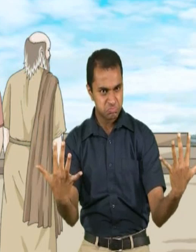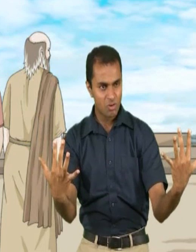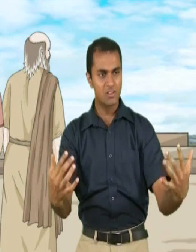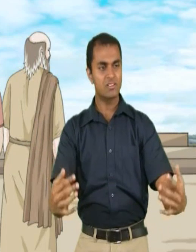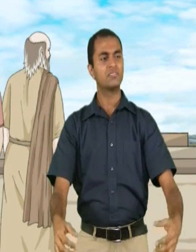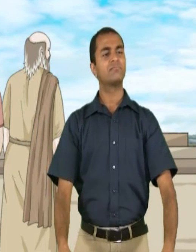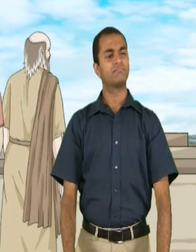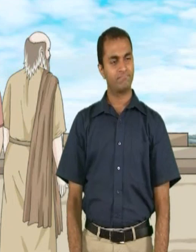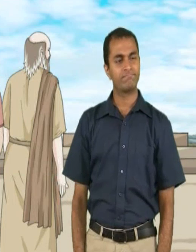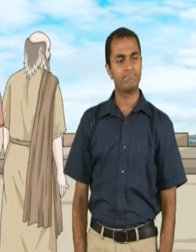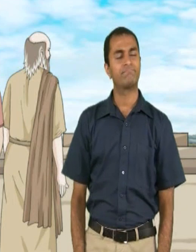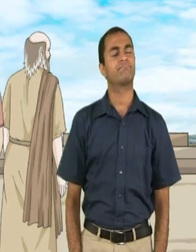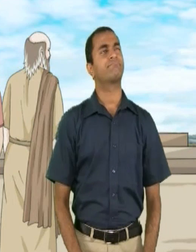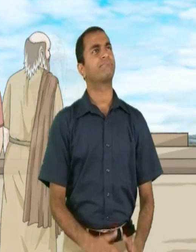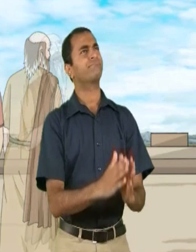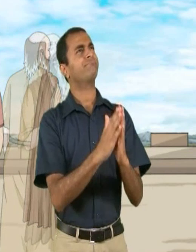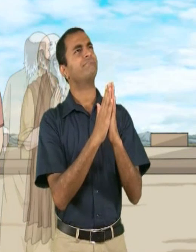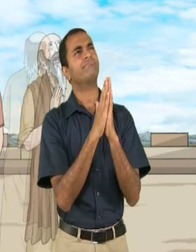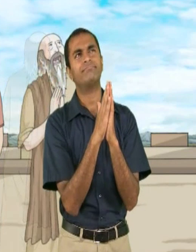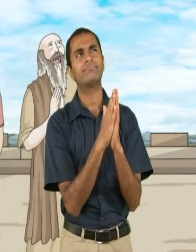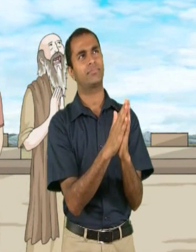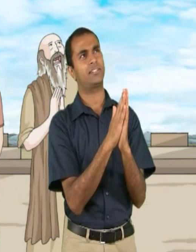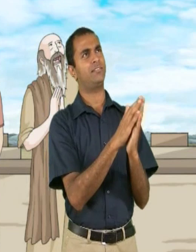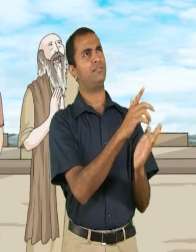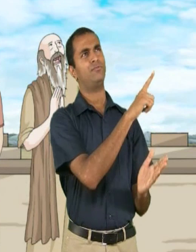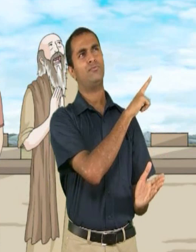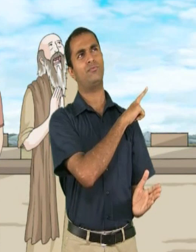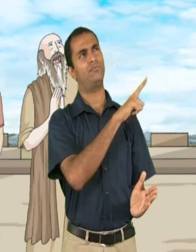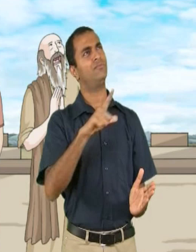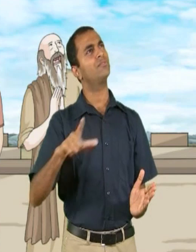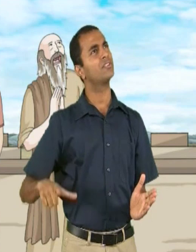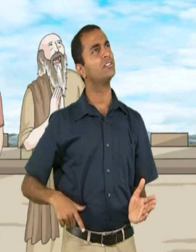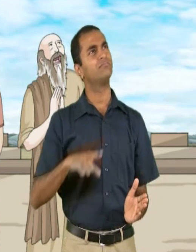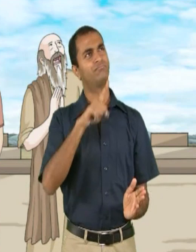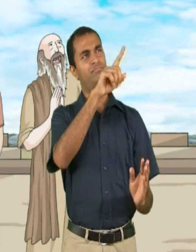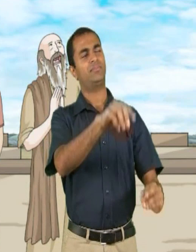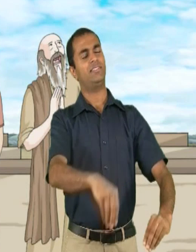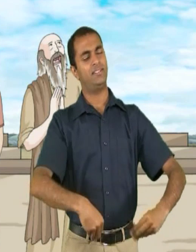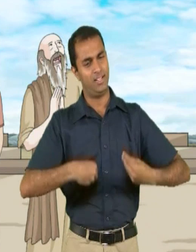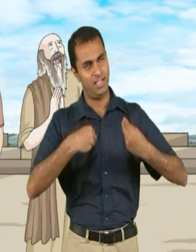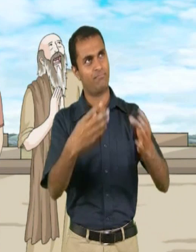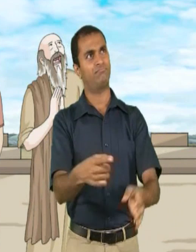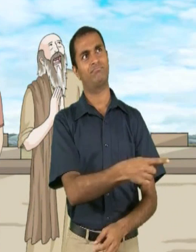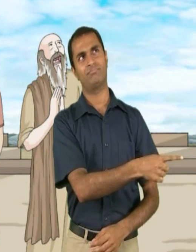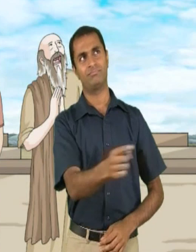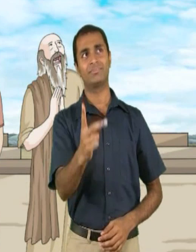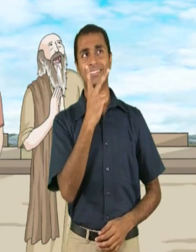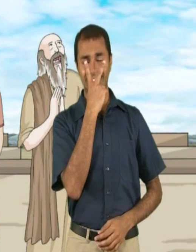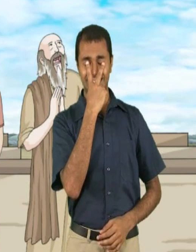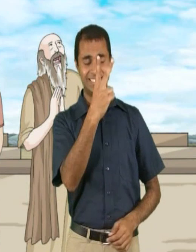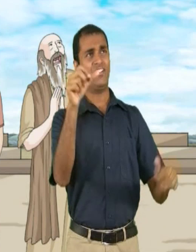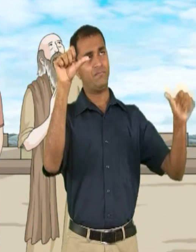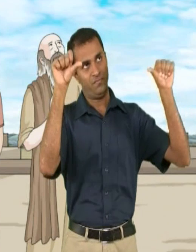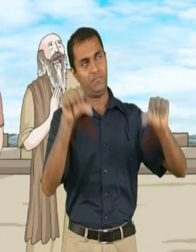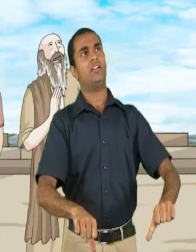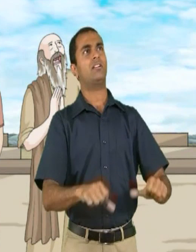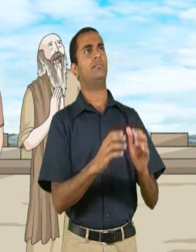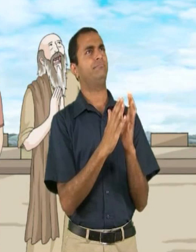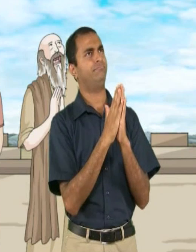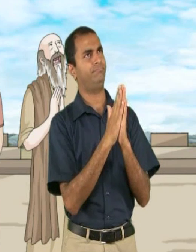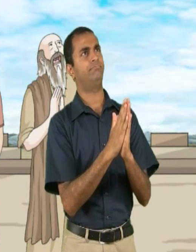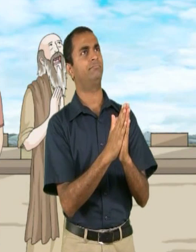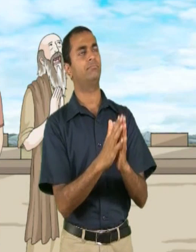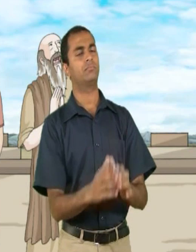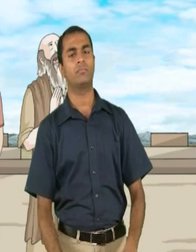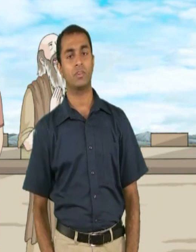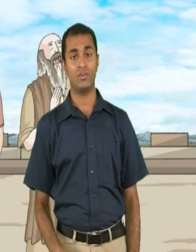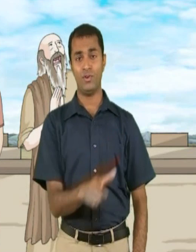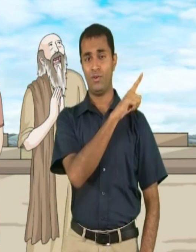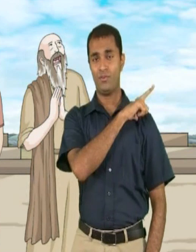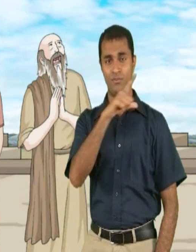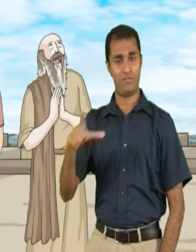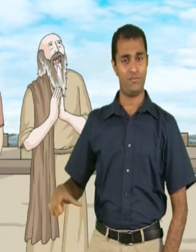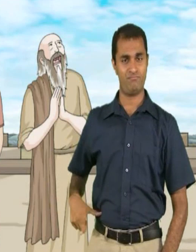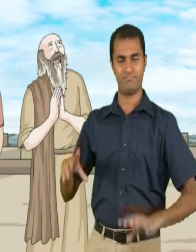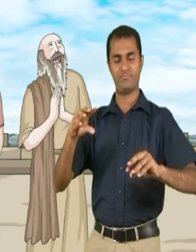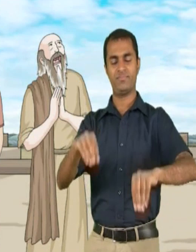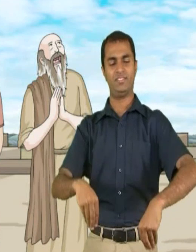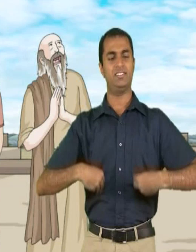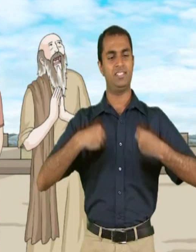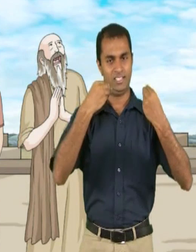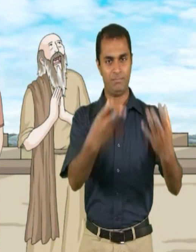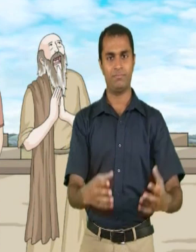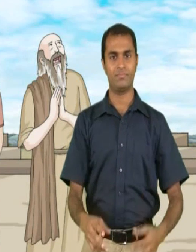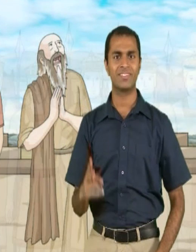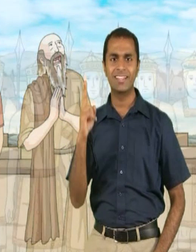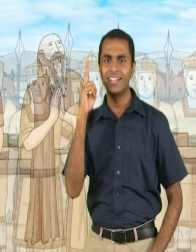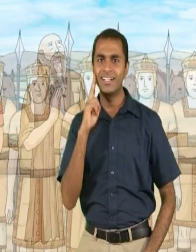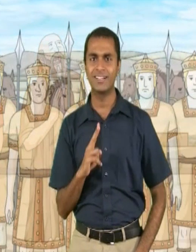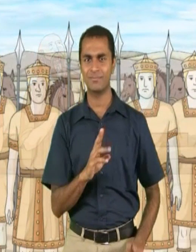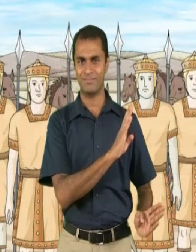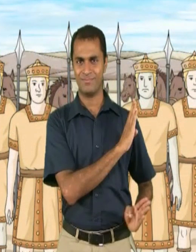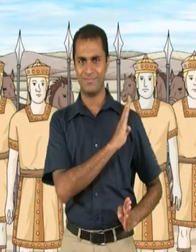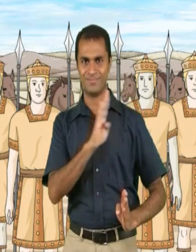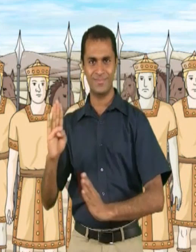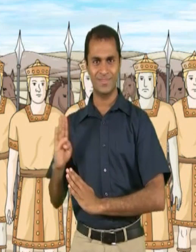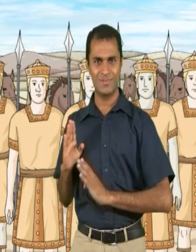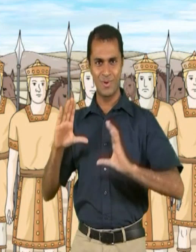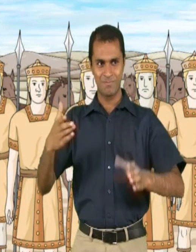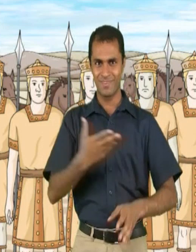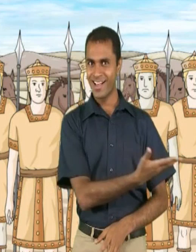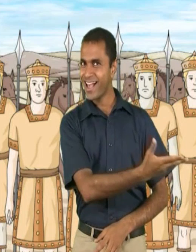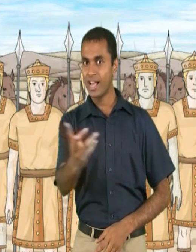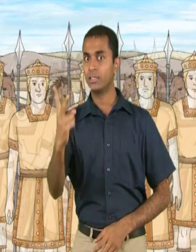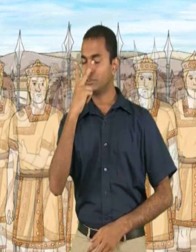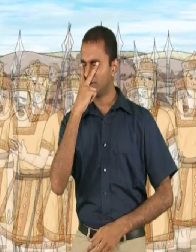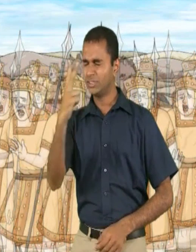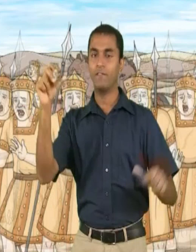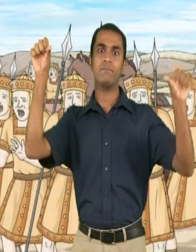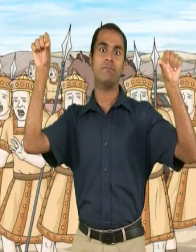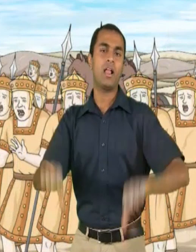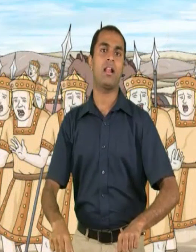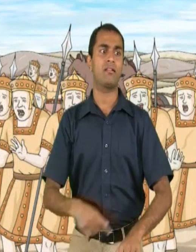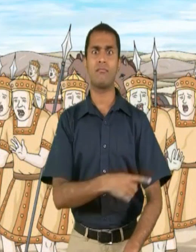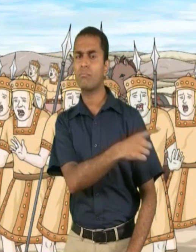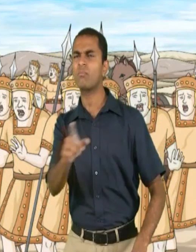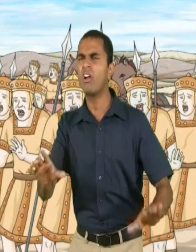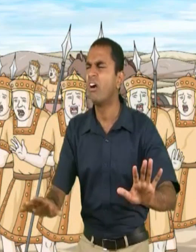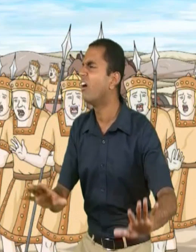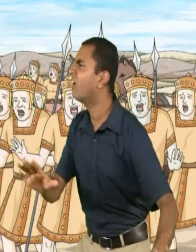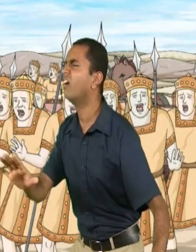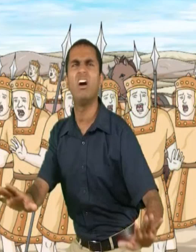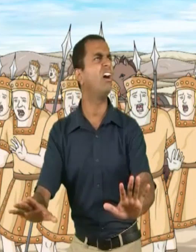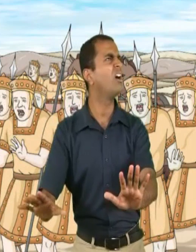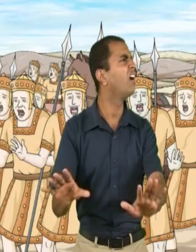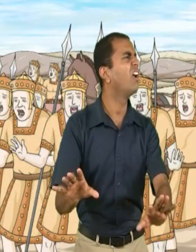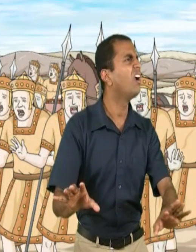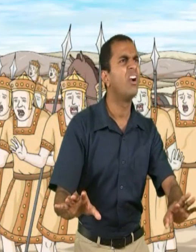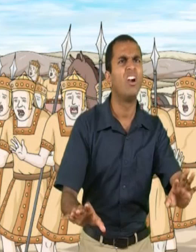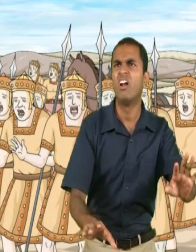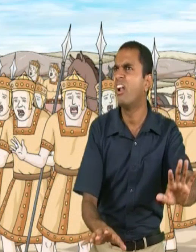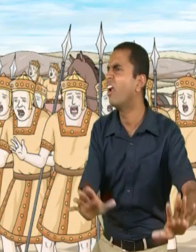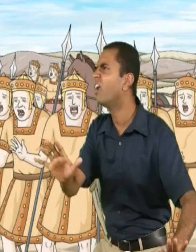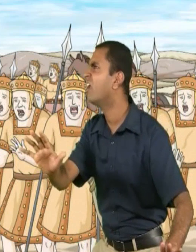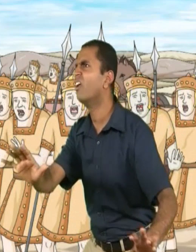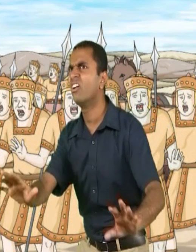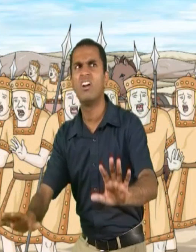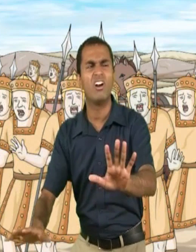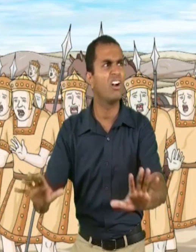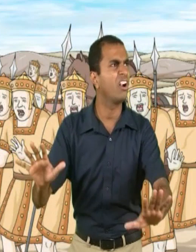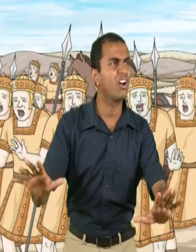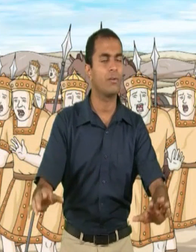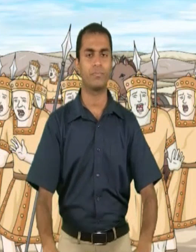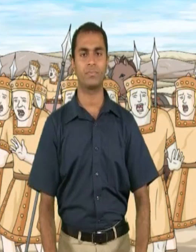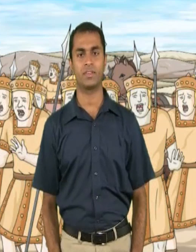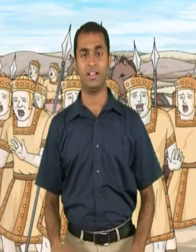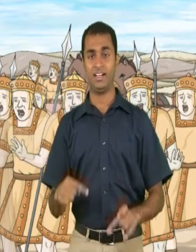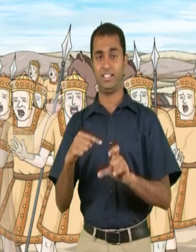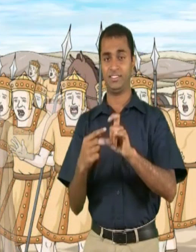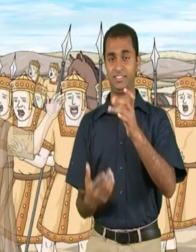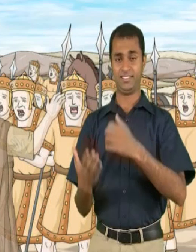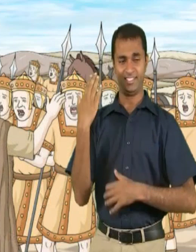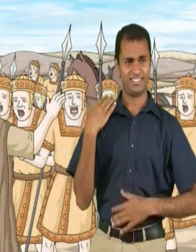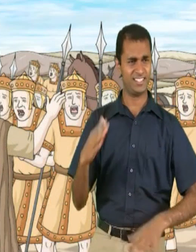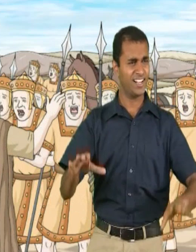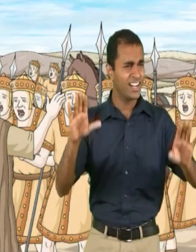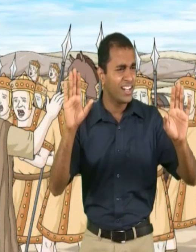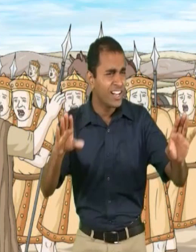As the Arameans came down against him, Elisha prayed to the LORD, “Please strike these people with blindness.” So He struck them with blindness, according to the word of Elisha.